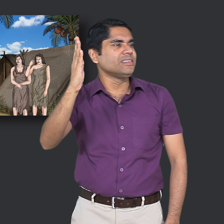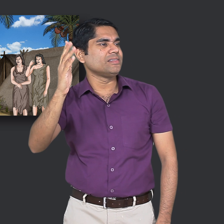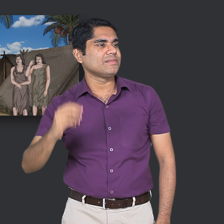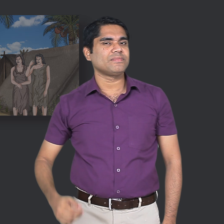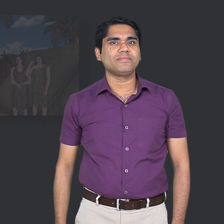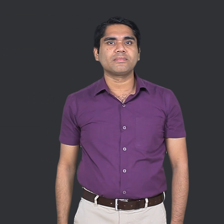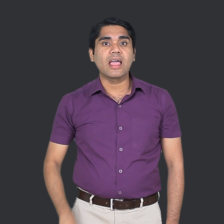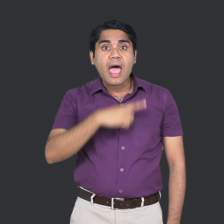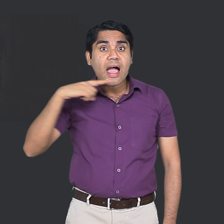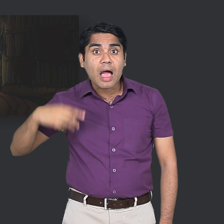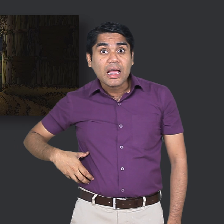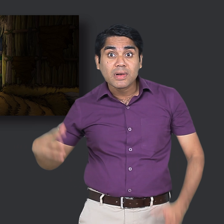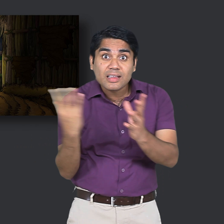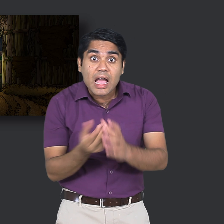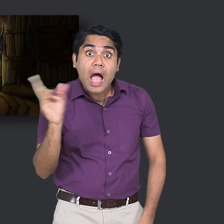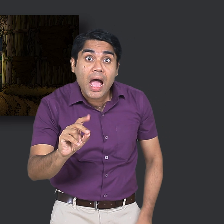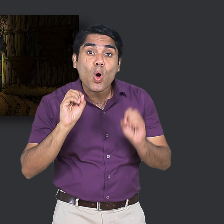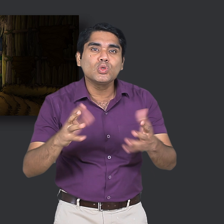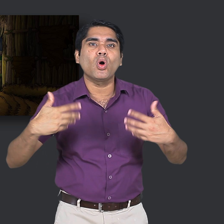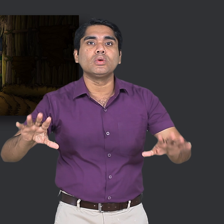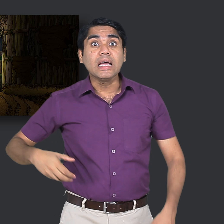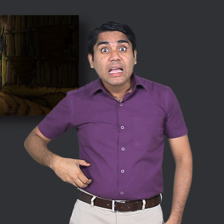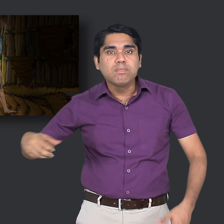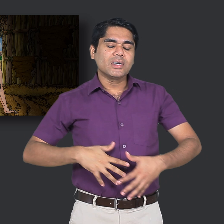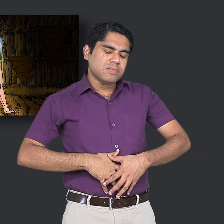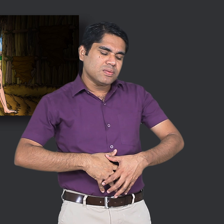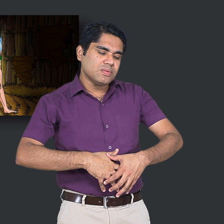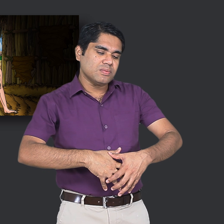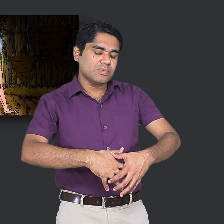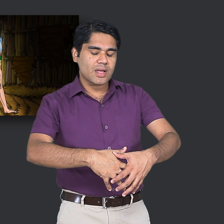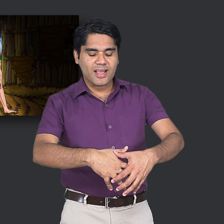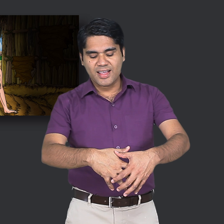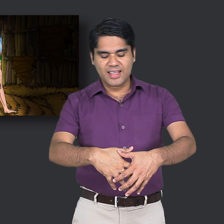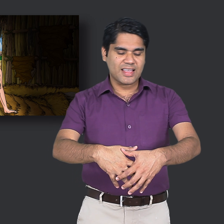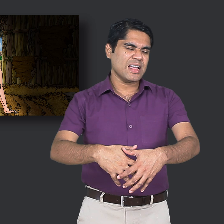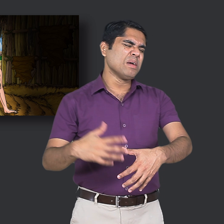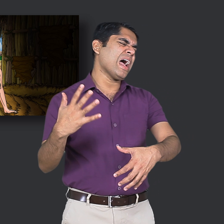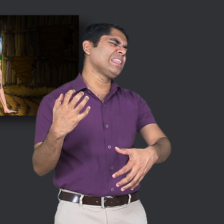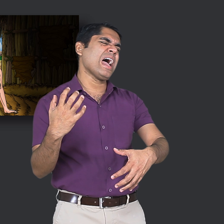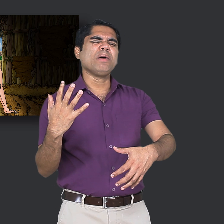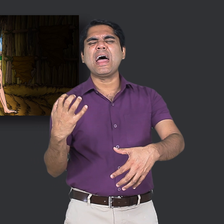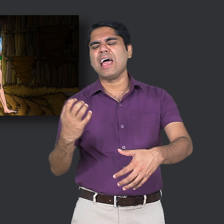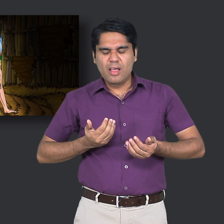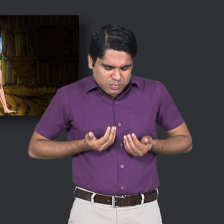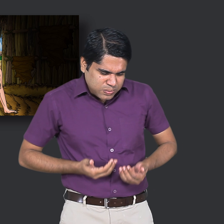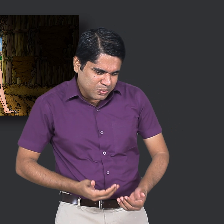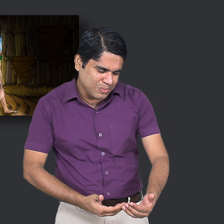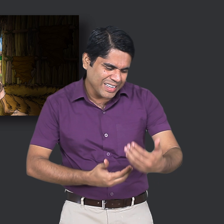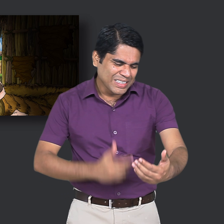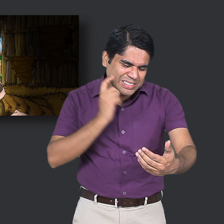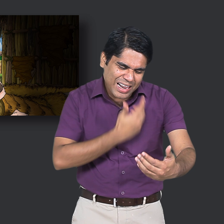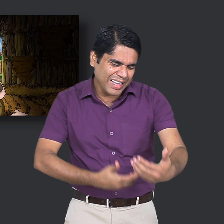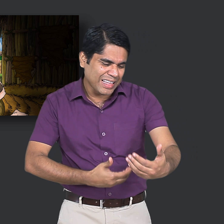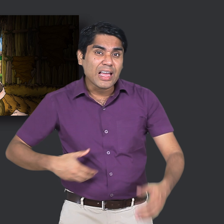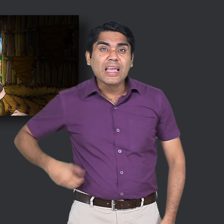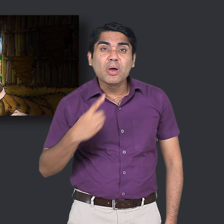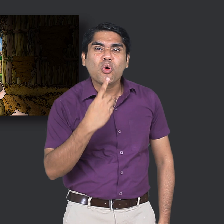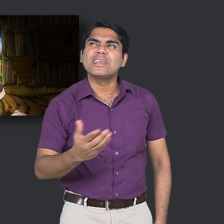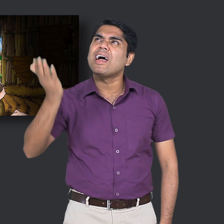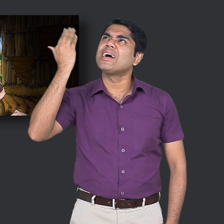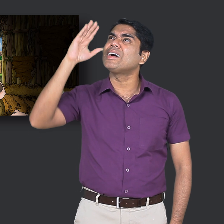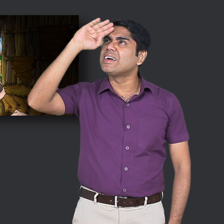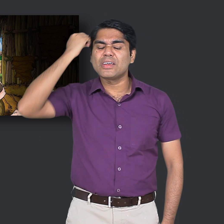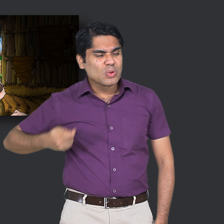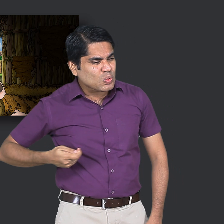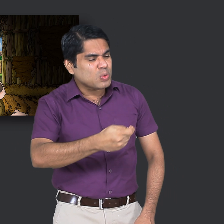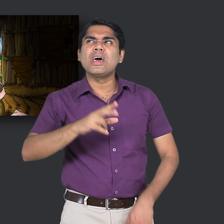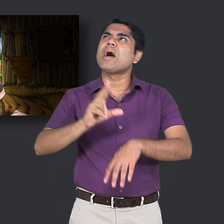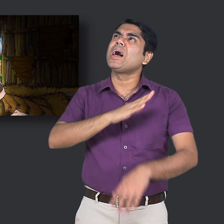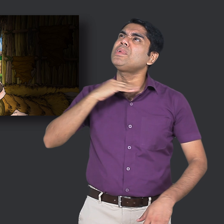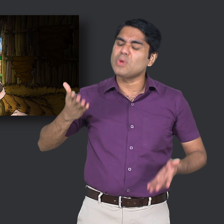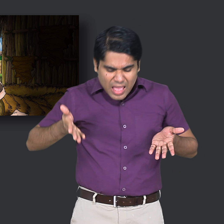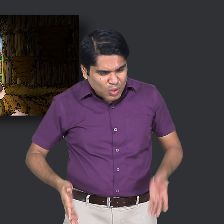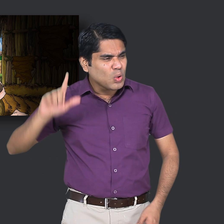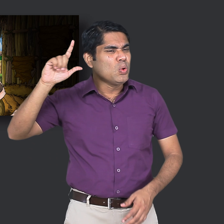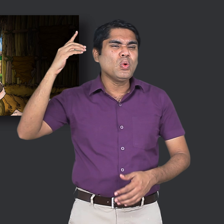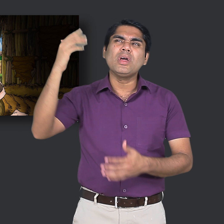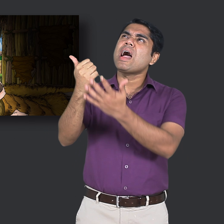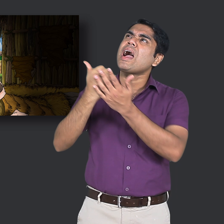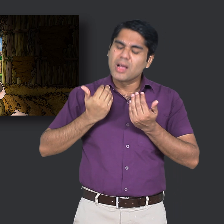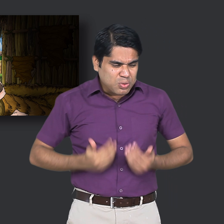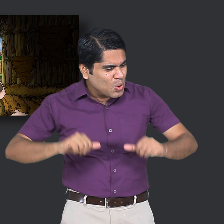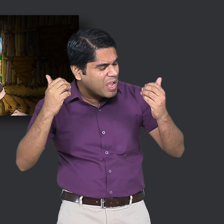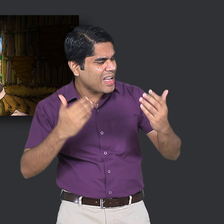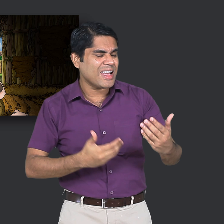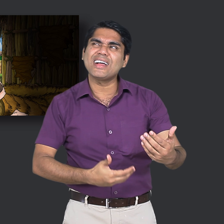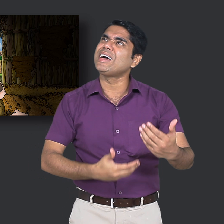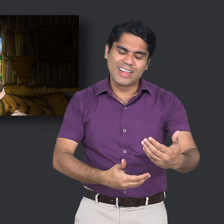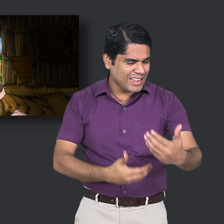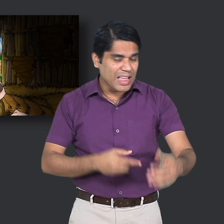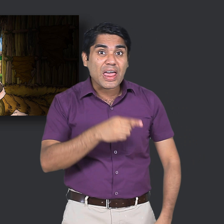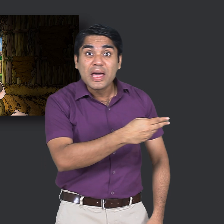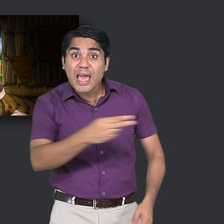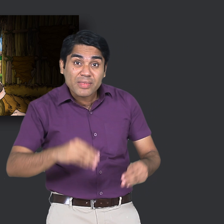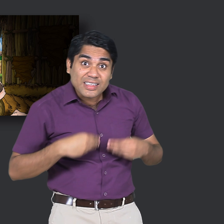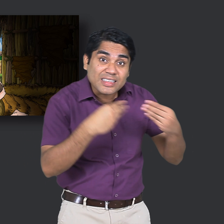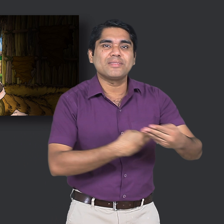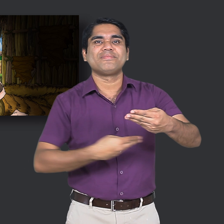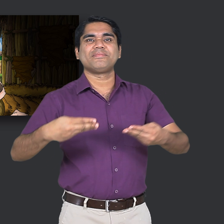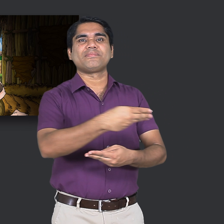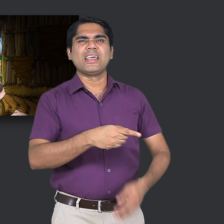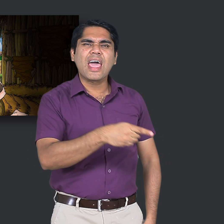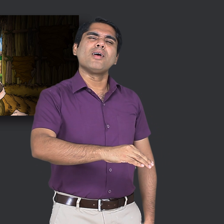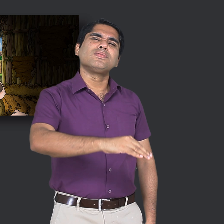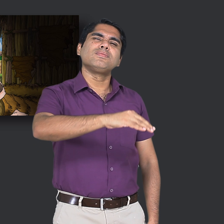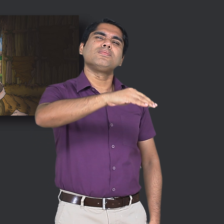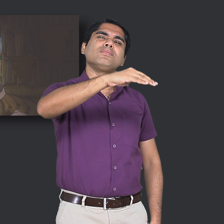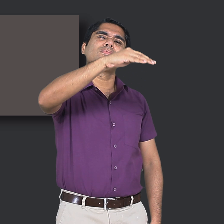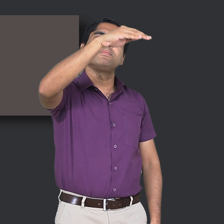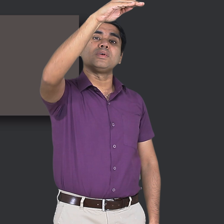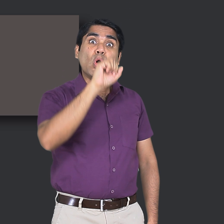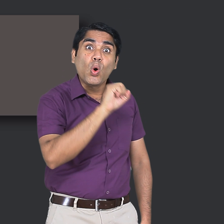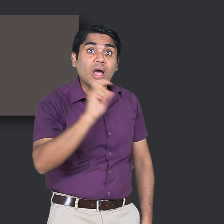And Adam again had relations with his wife, and she gave birth to a son and named him Seth, saying, “God has granted me another seed in place of Abel, since Cain killed him.”